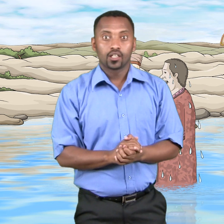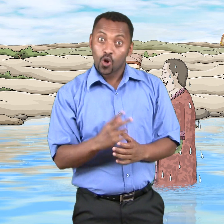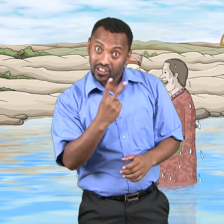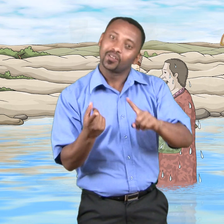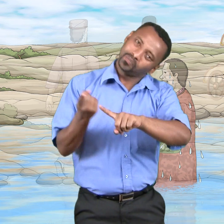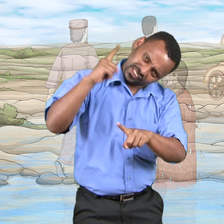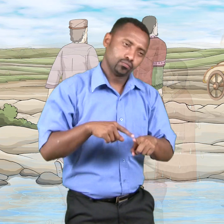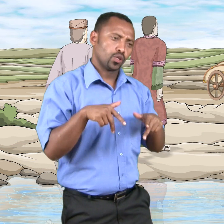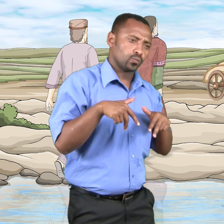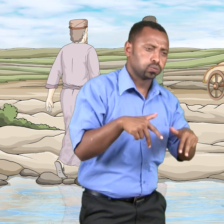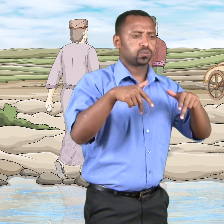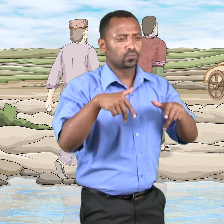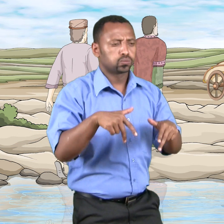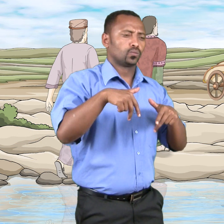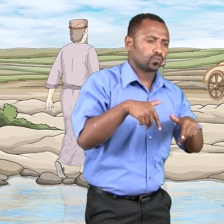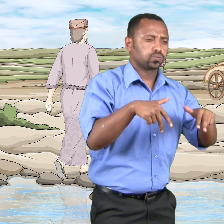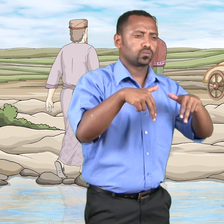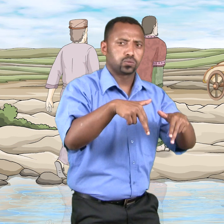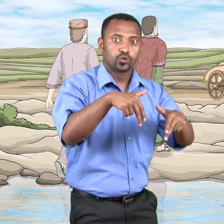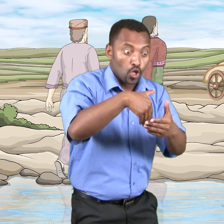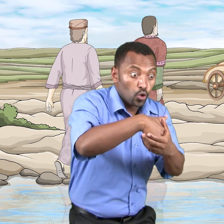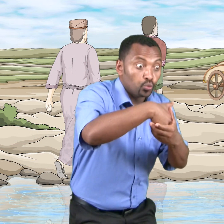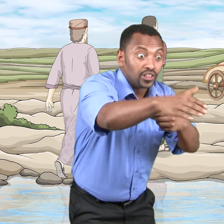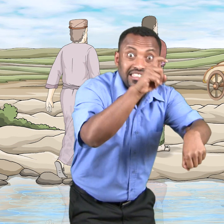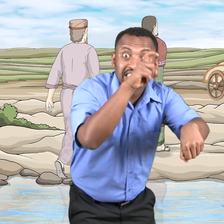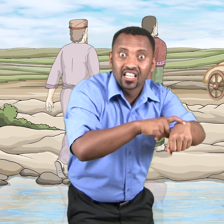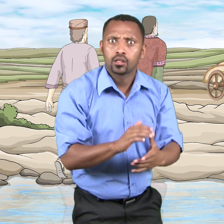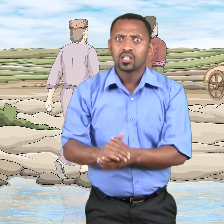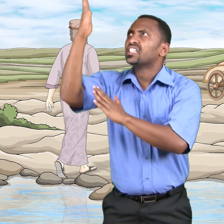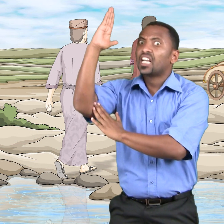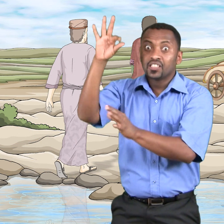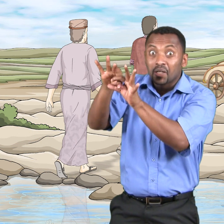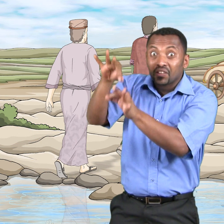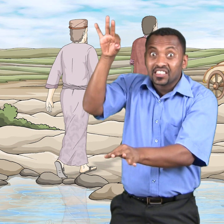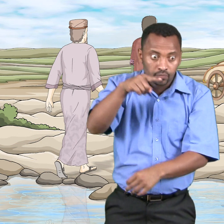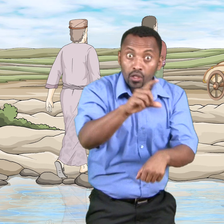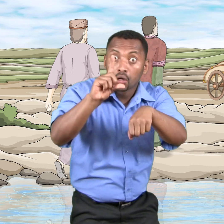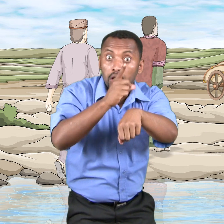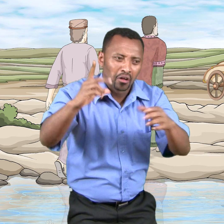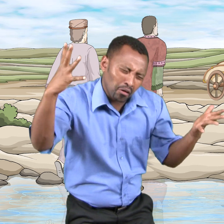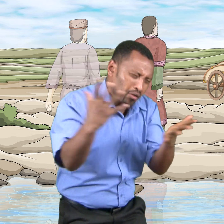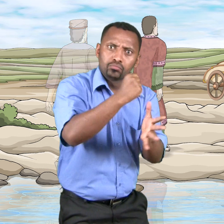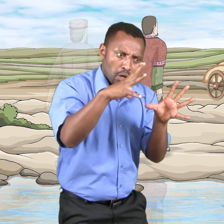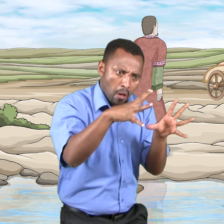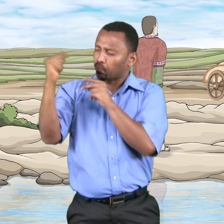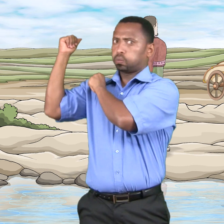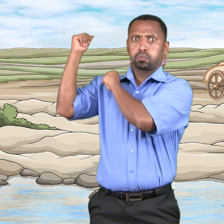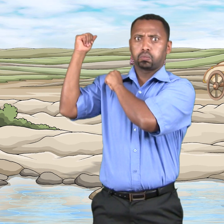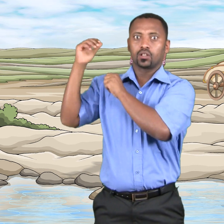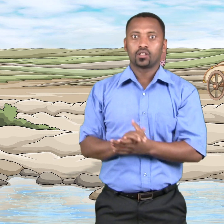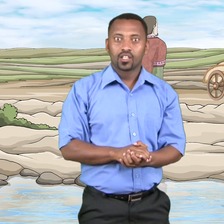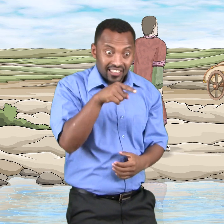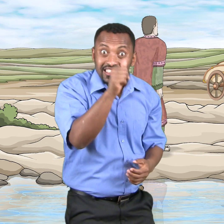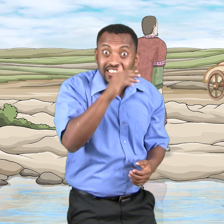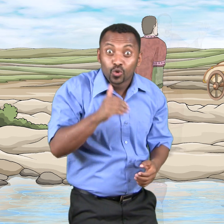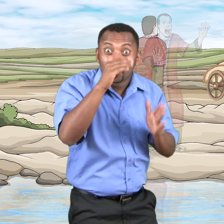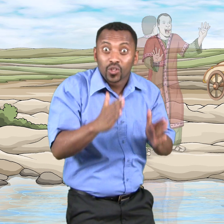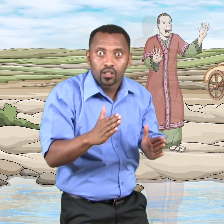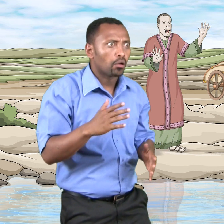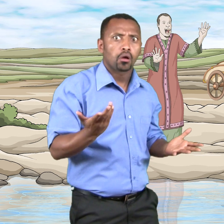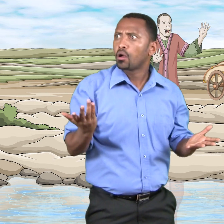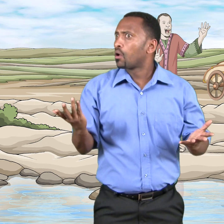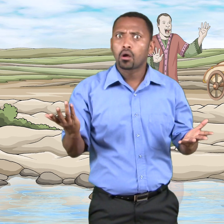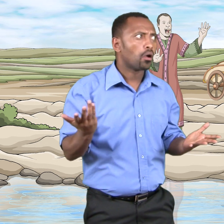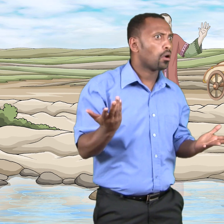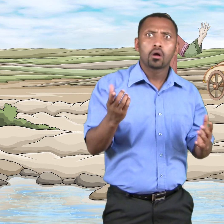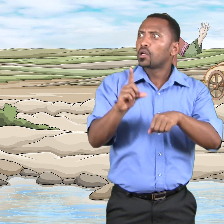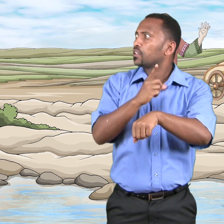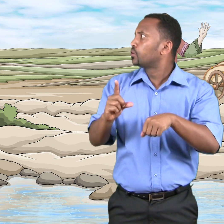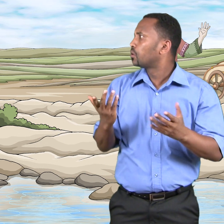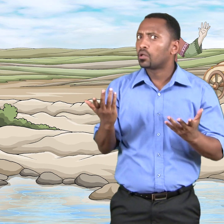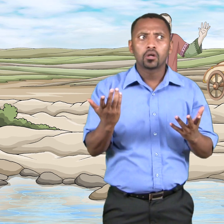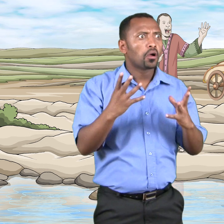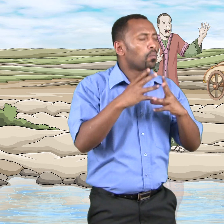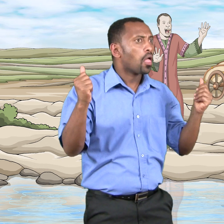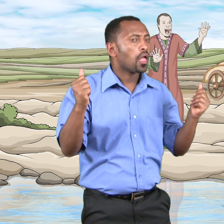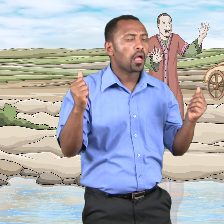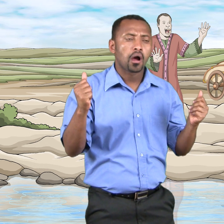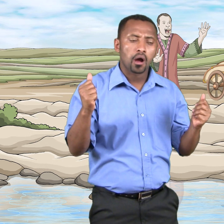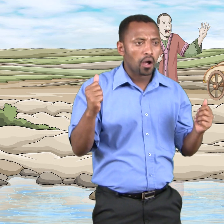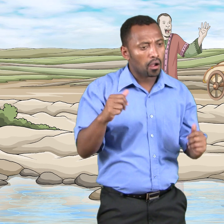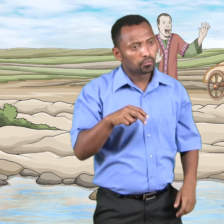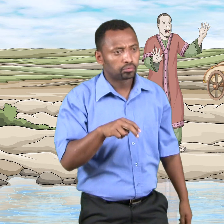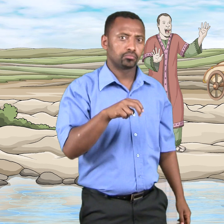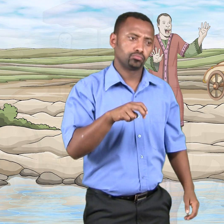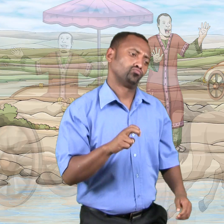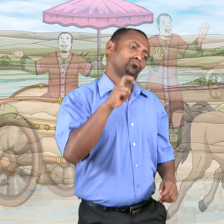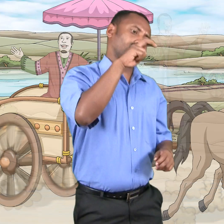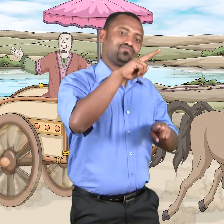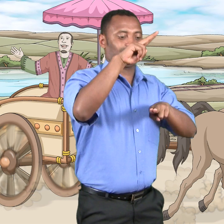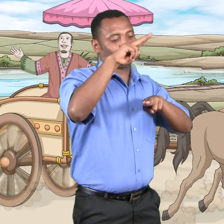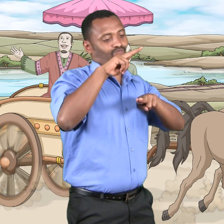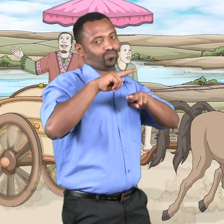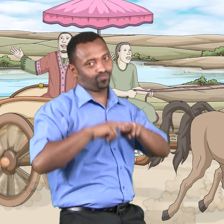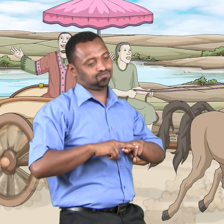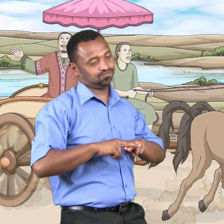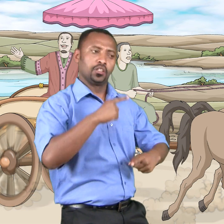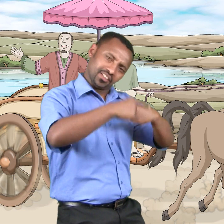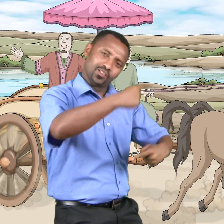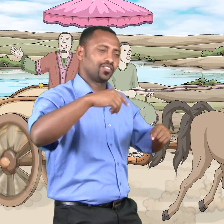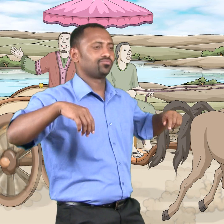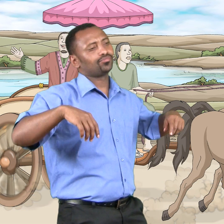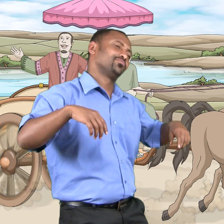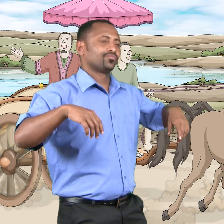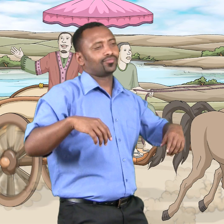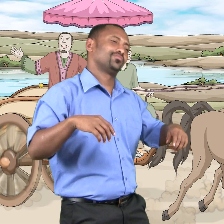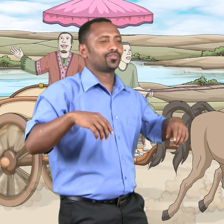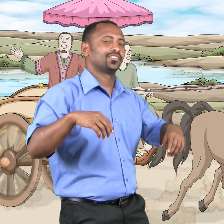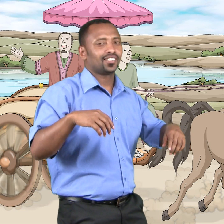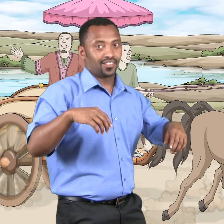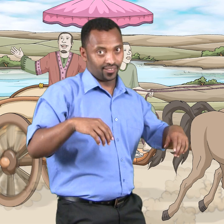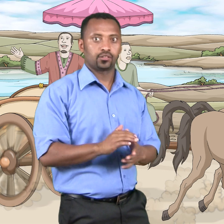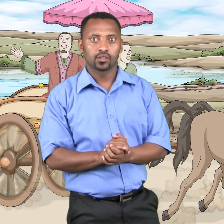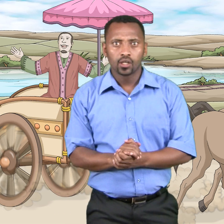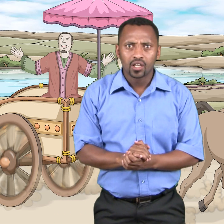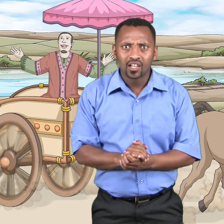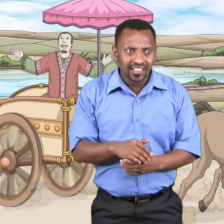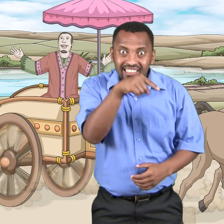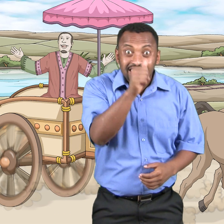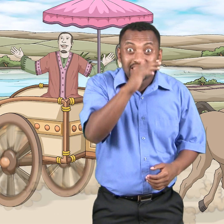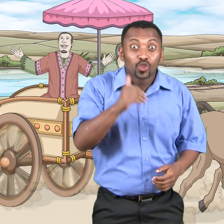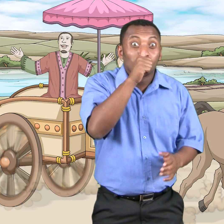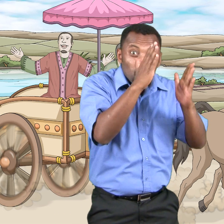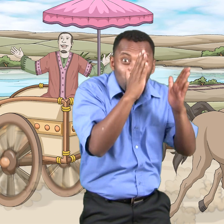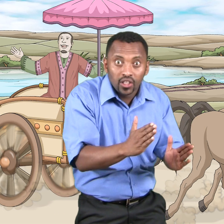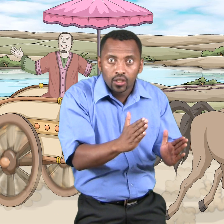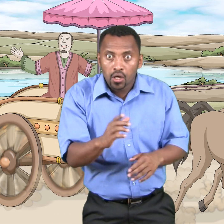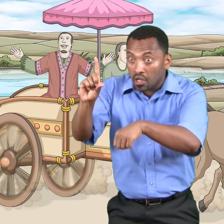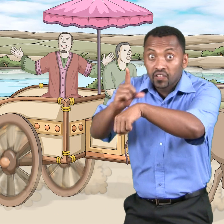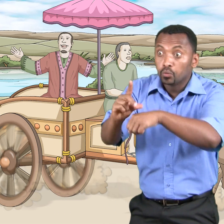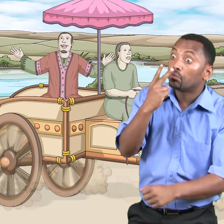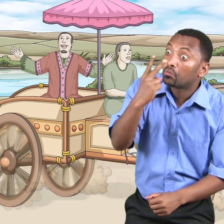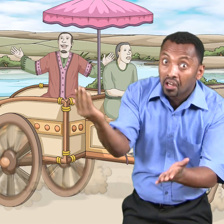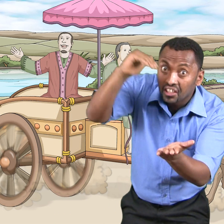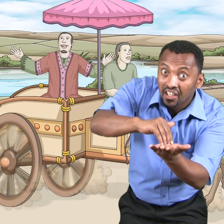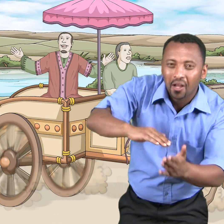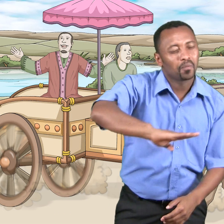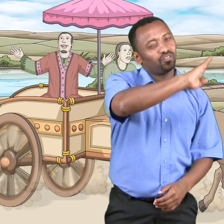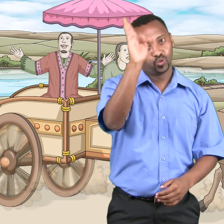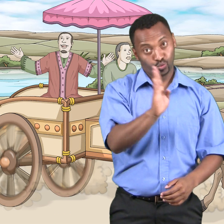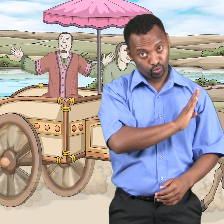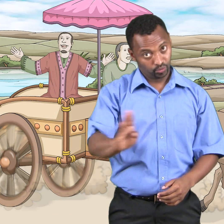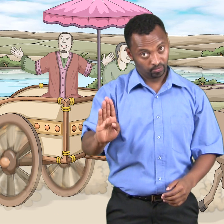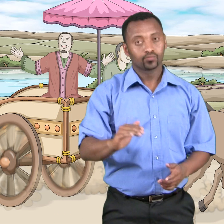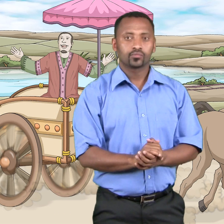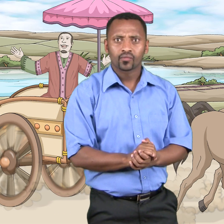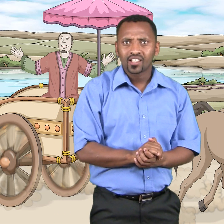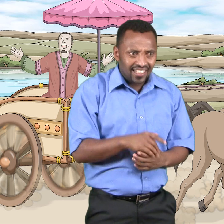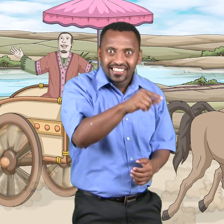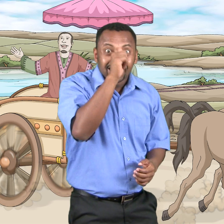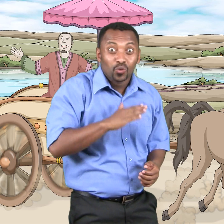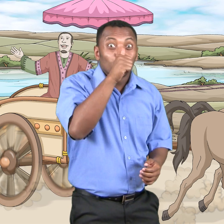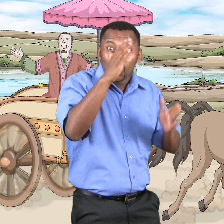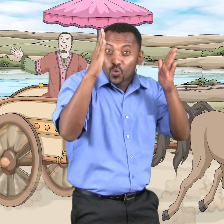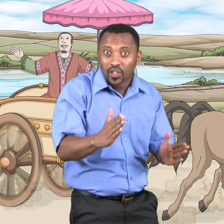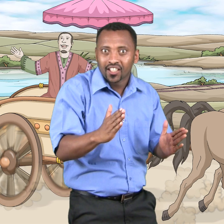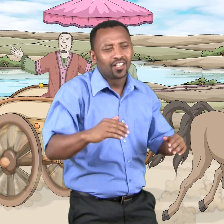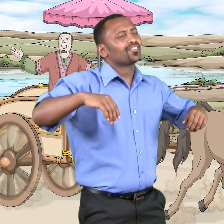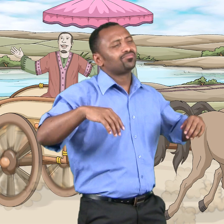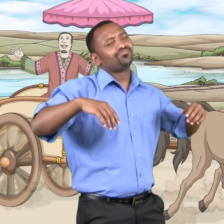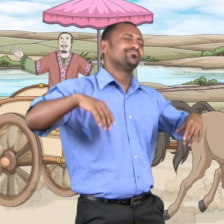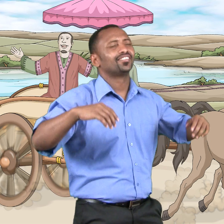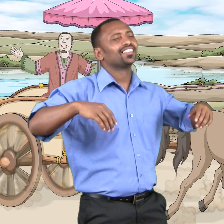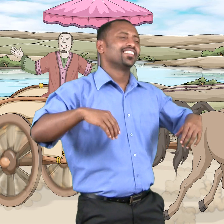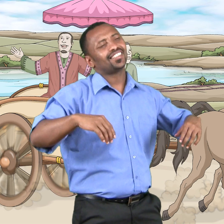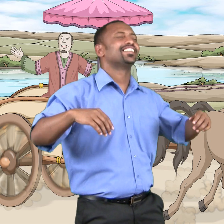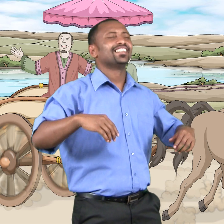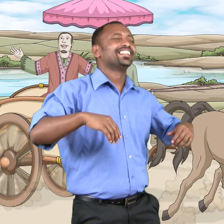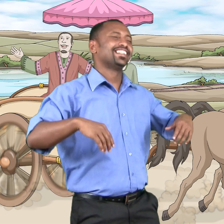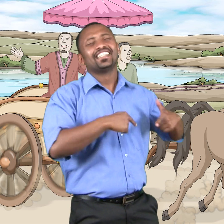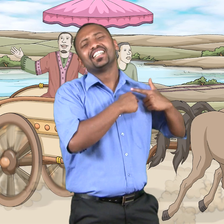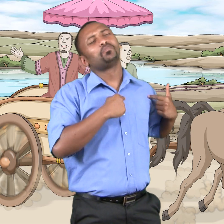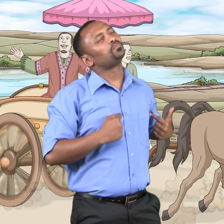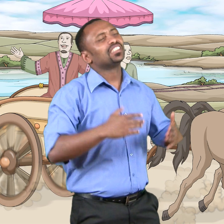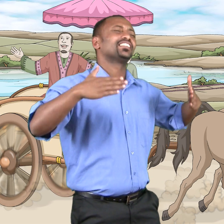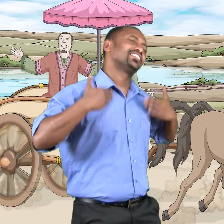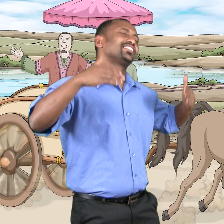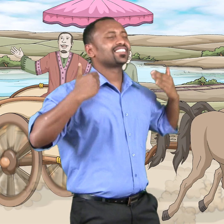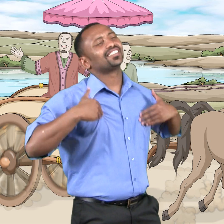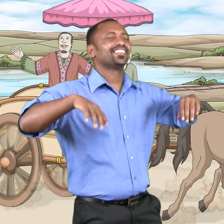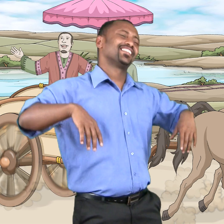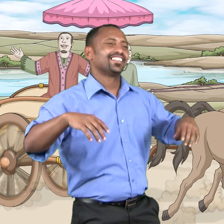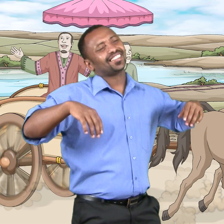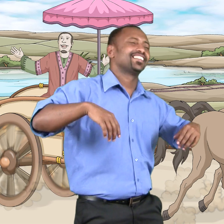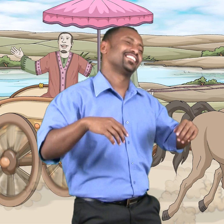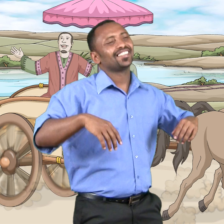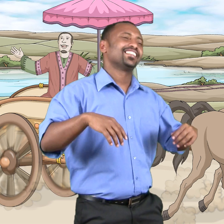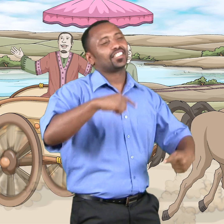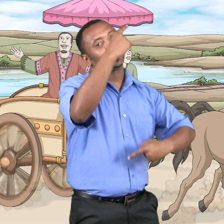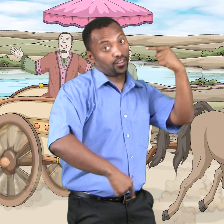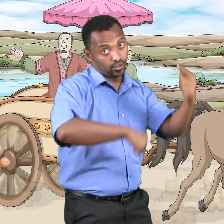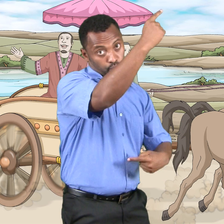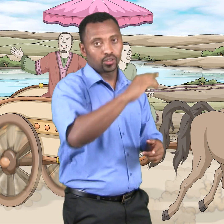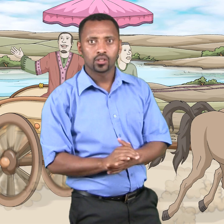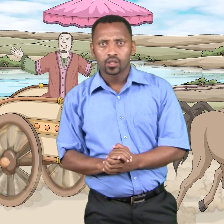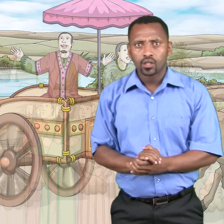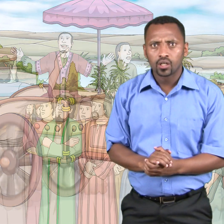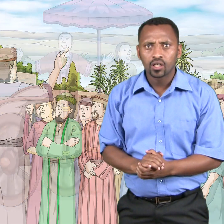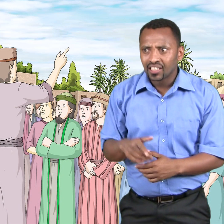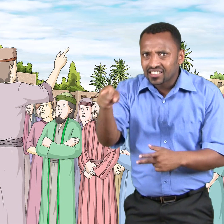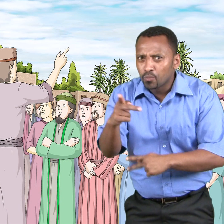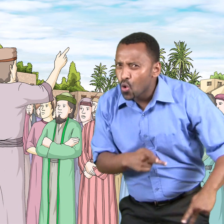When they came up out of the water, the Spirit of the Lord carried Philip away, and the eunuch saw him no more, but went on his way rejoicing.